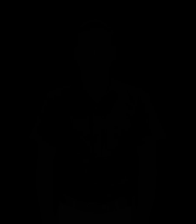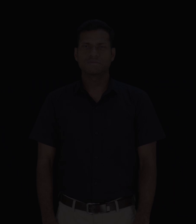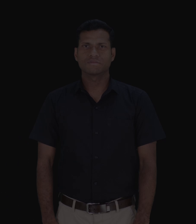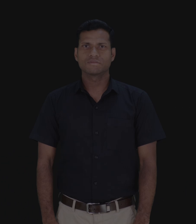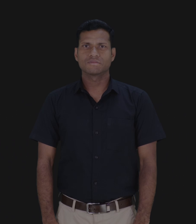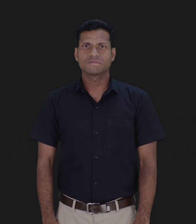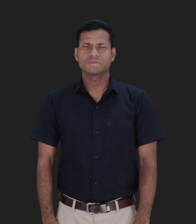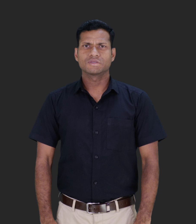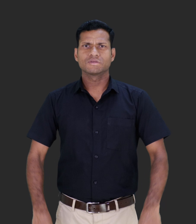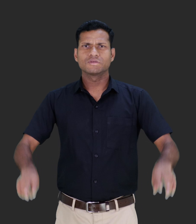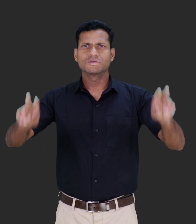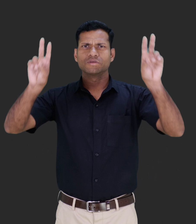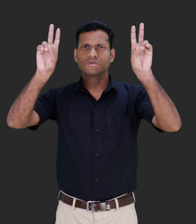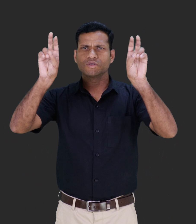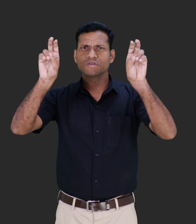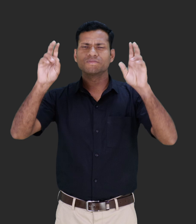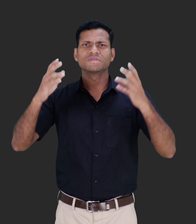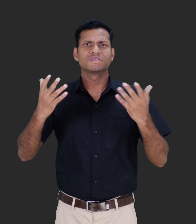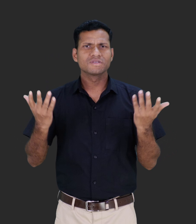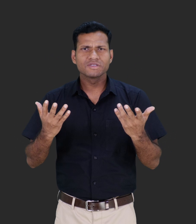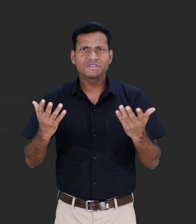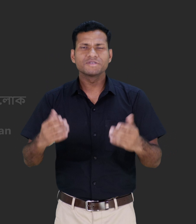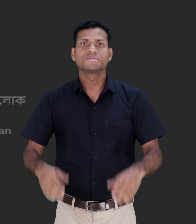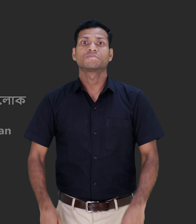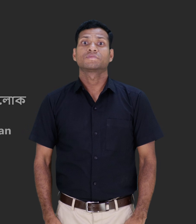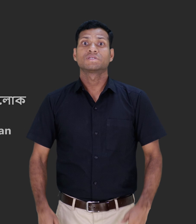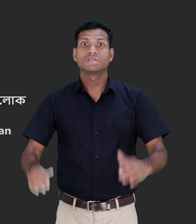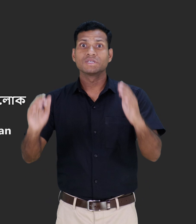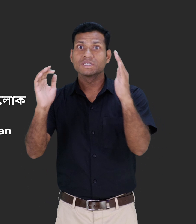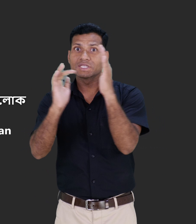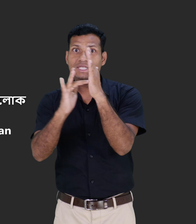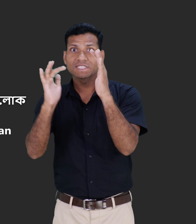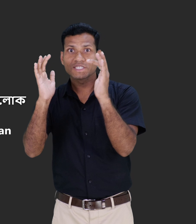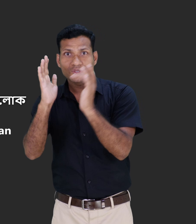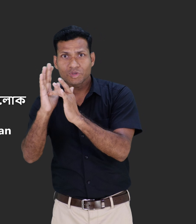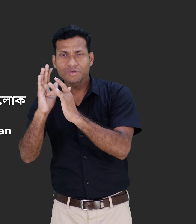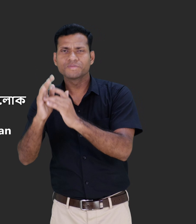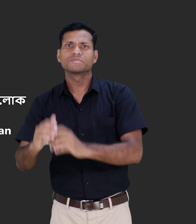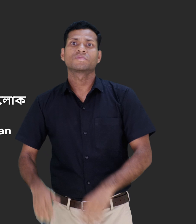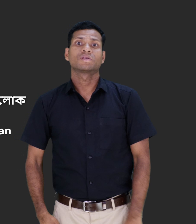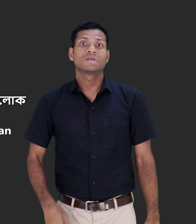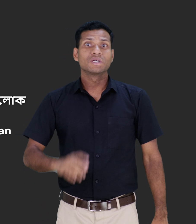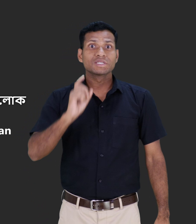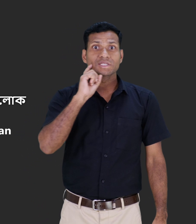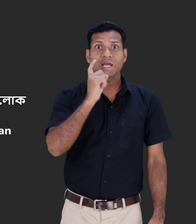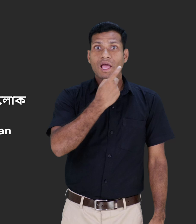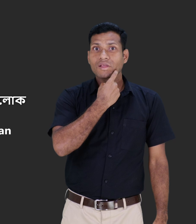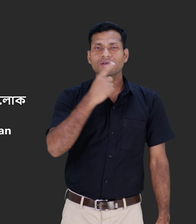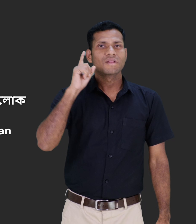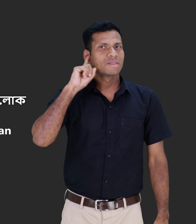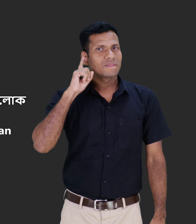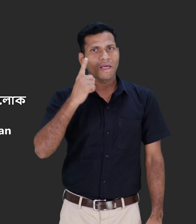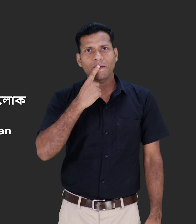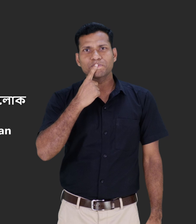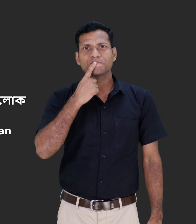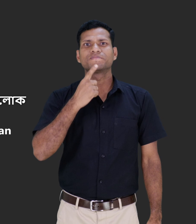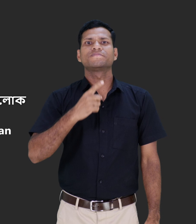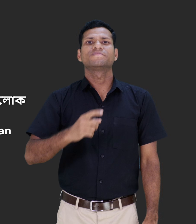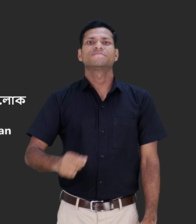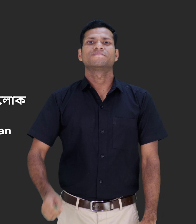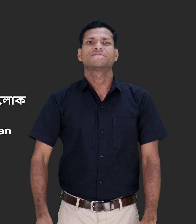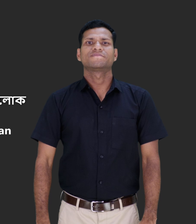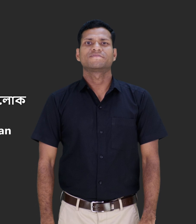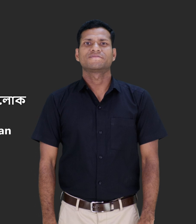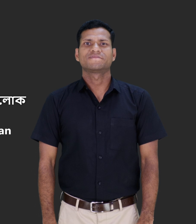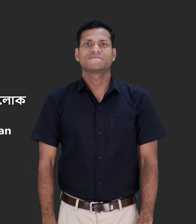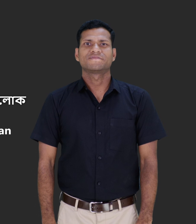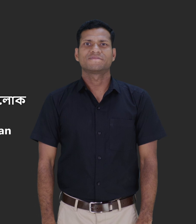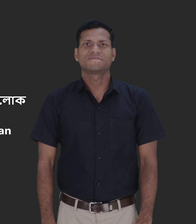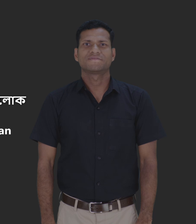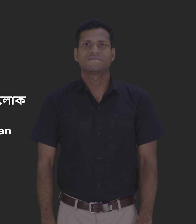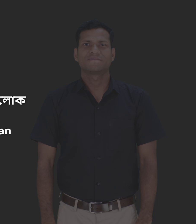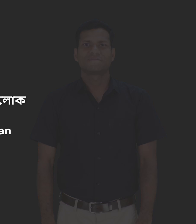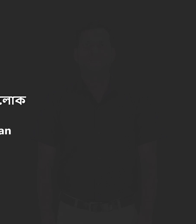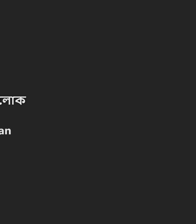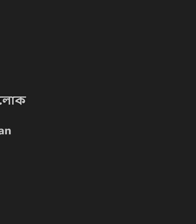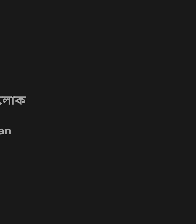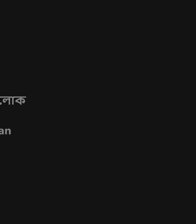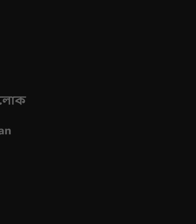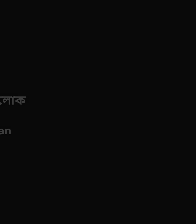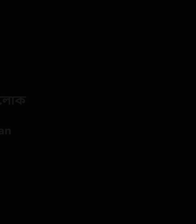Jesus and a deaf man